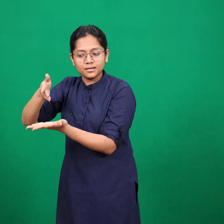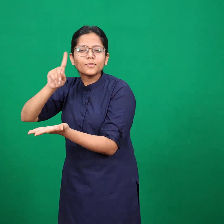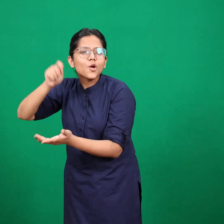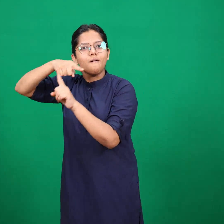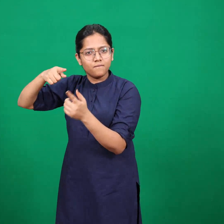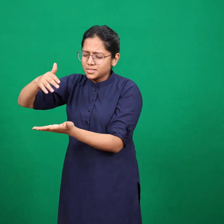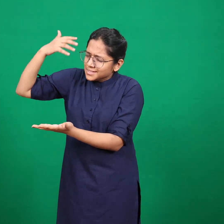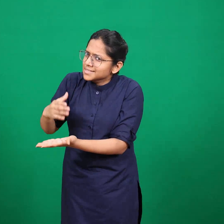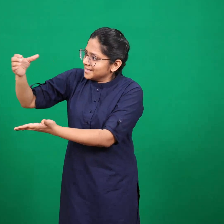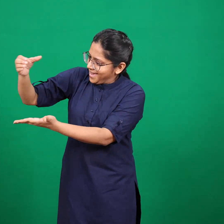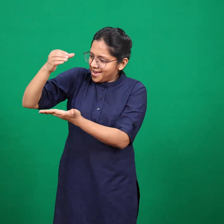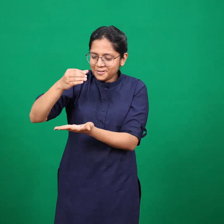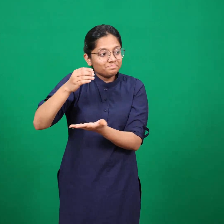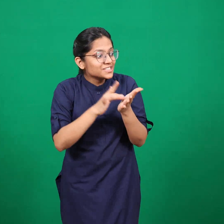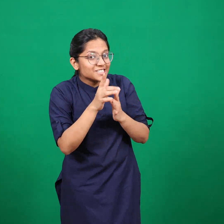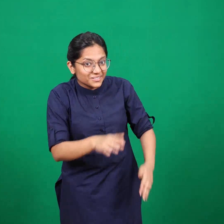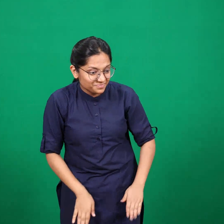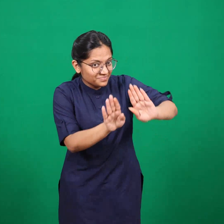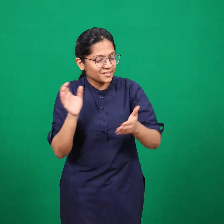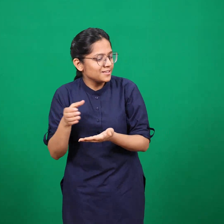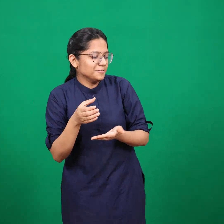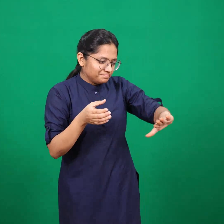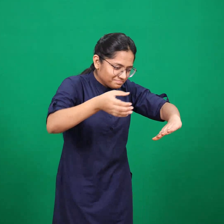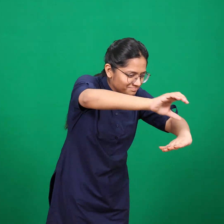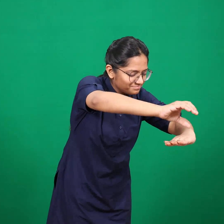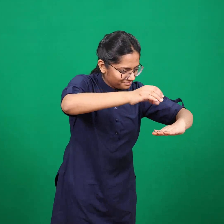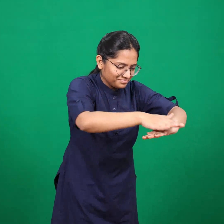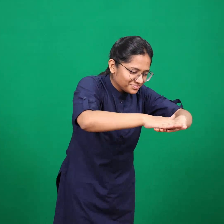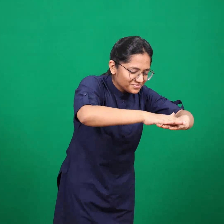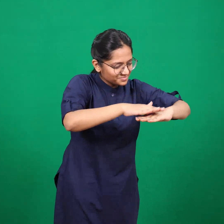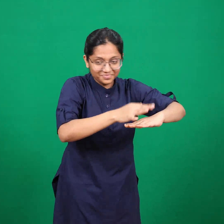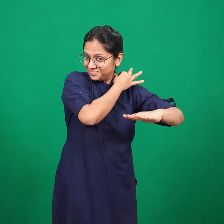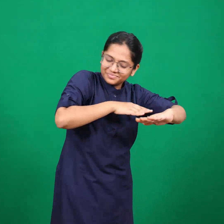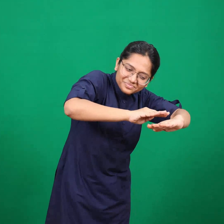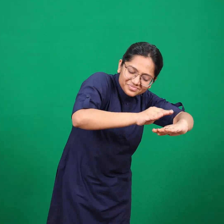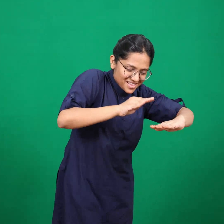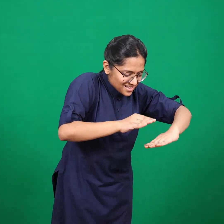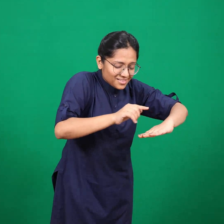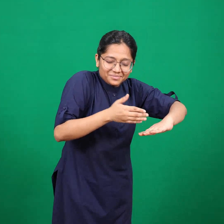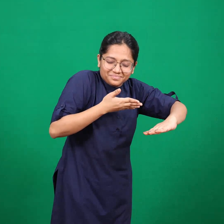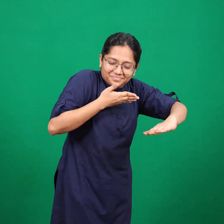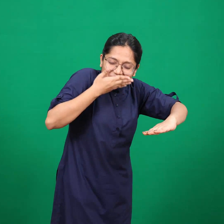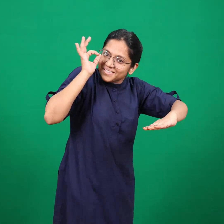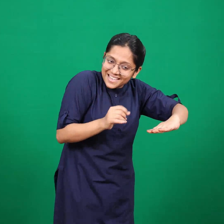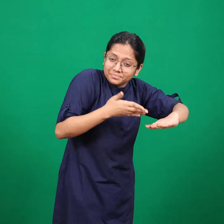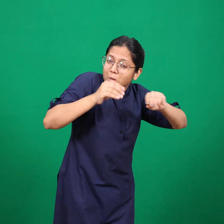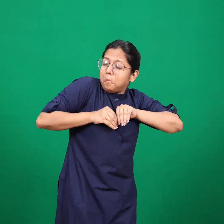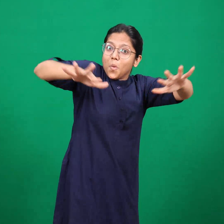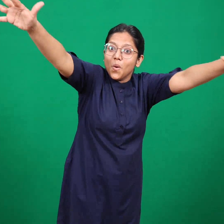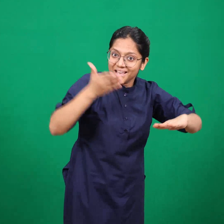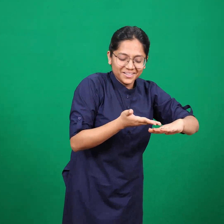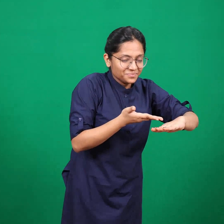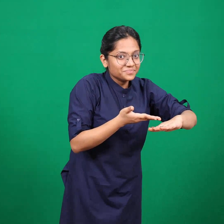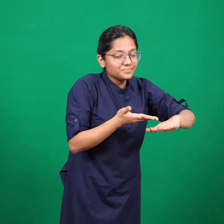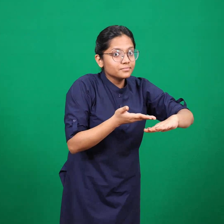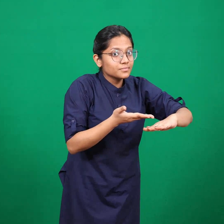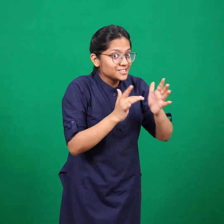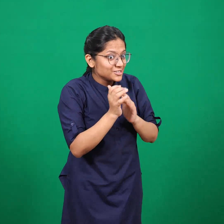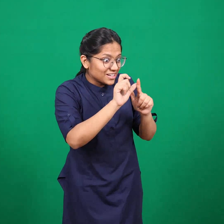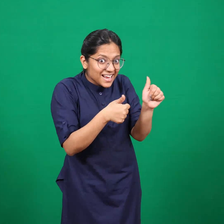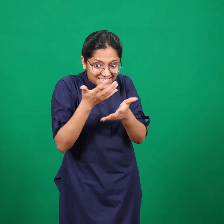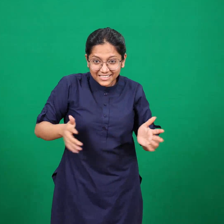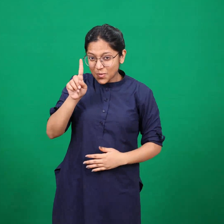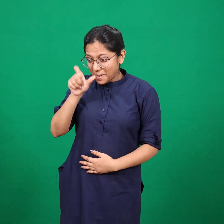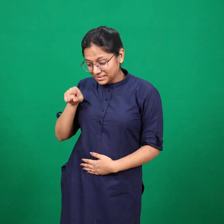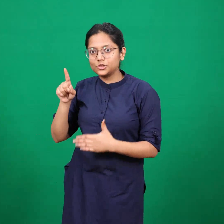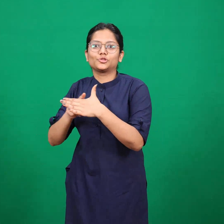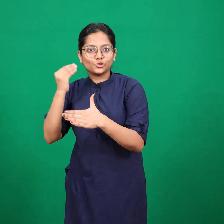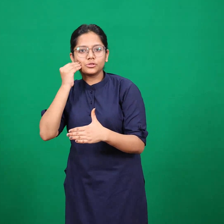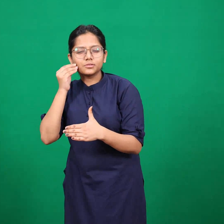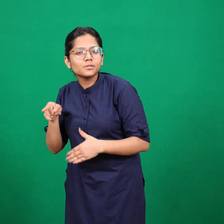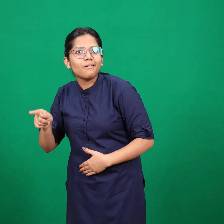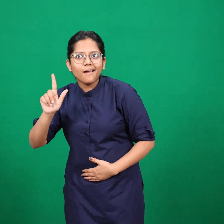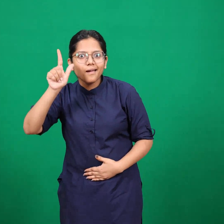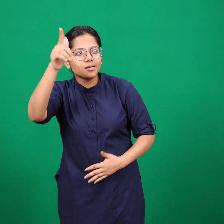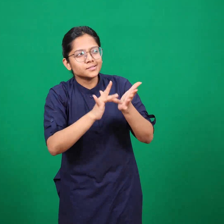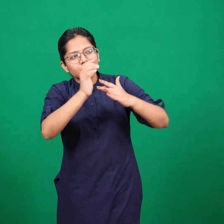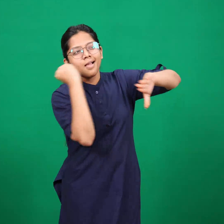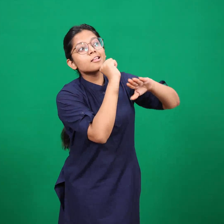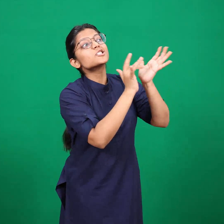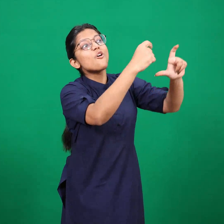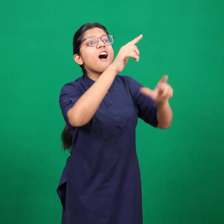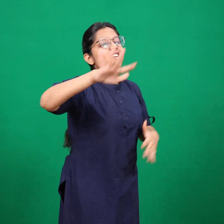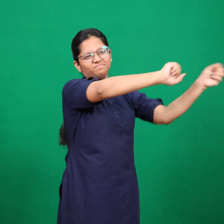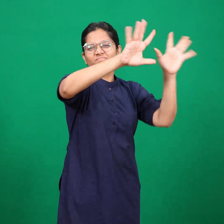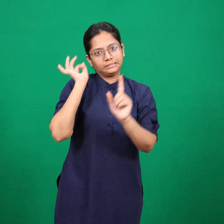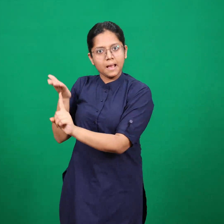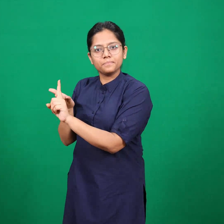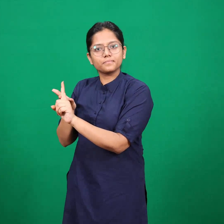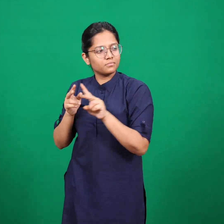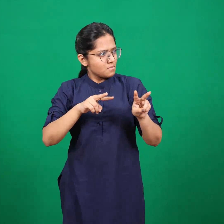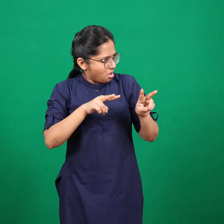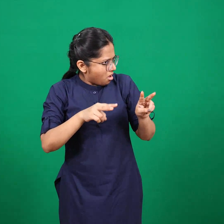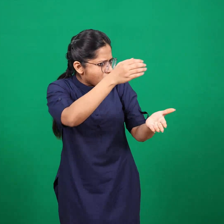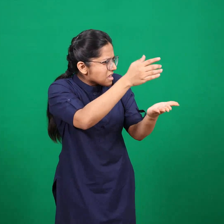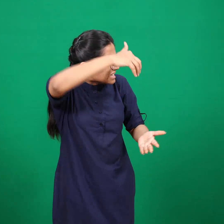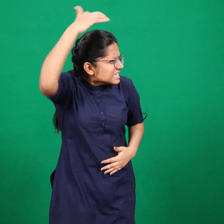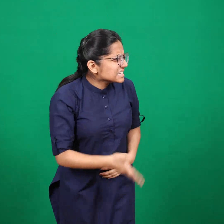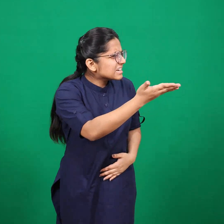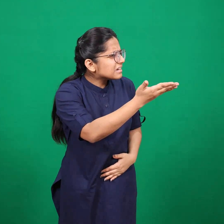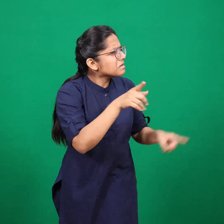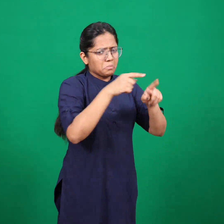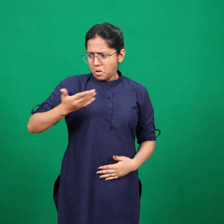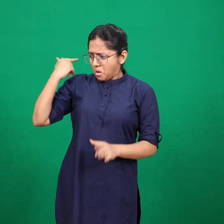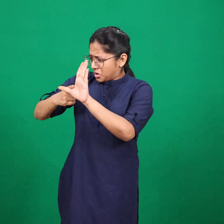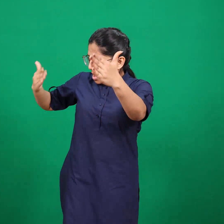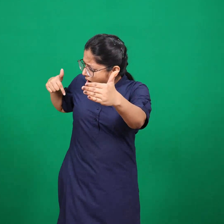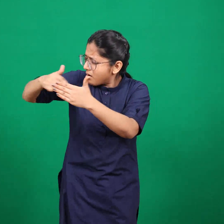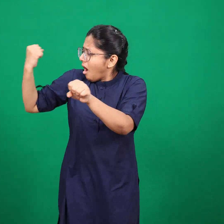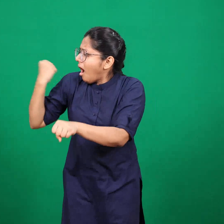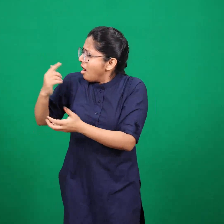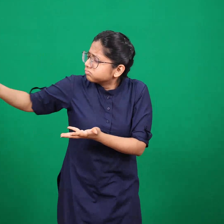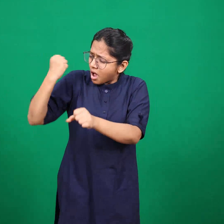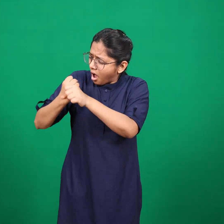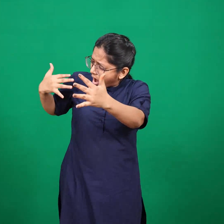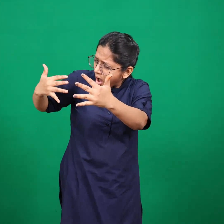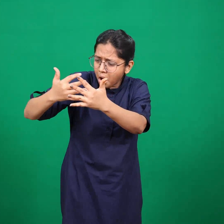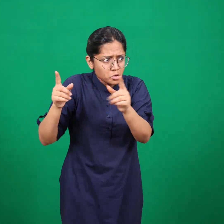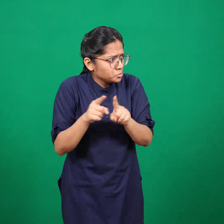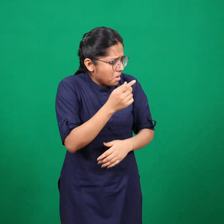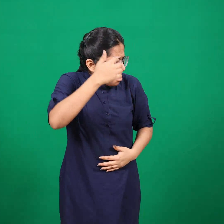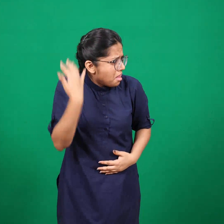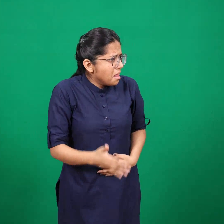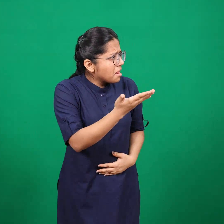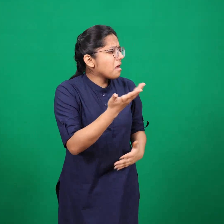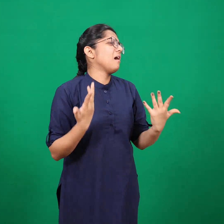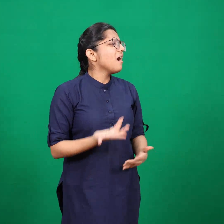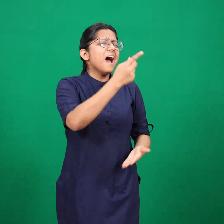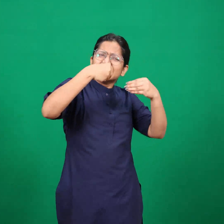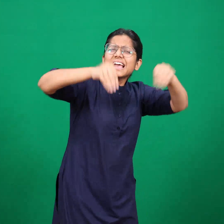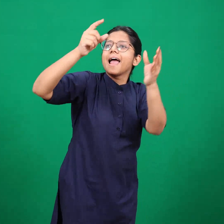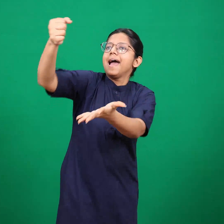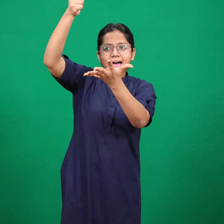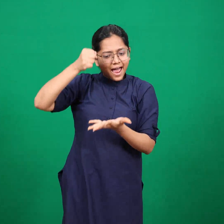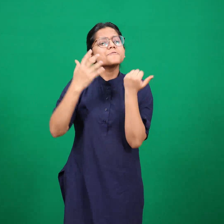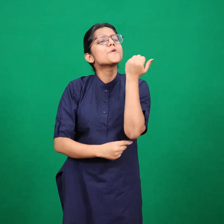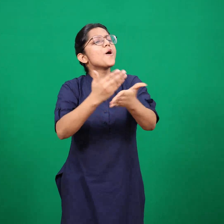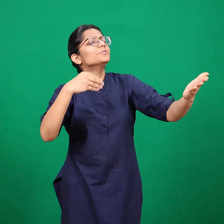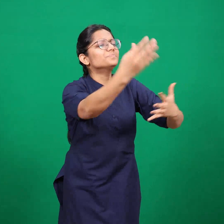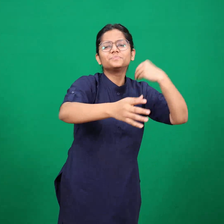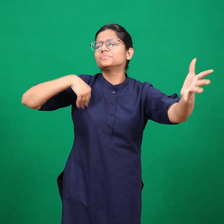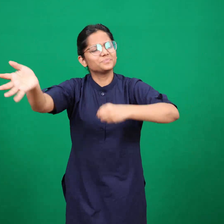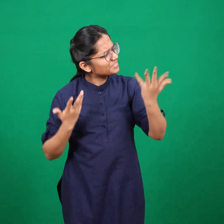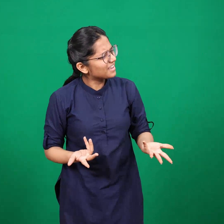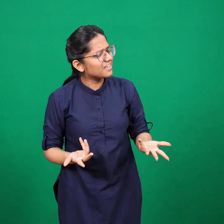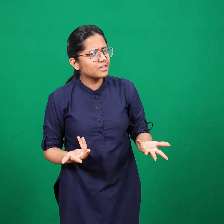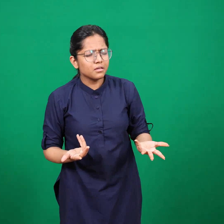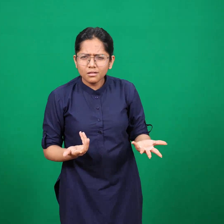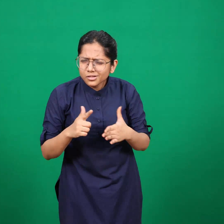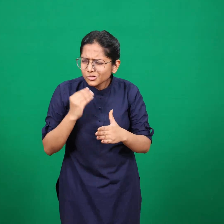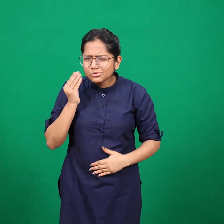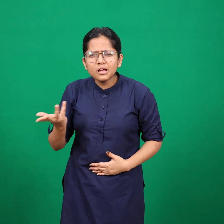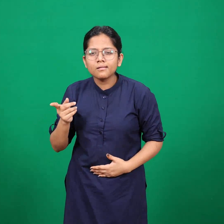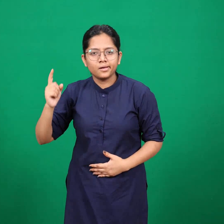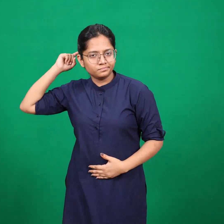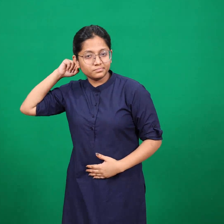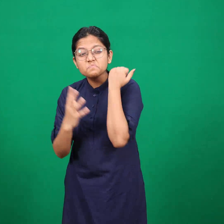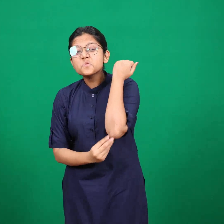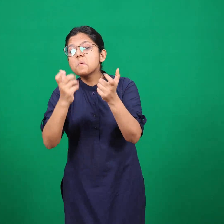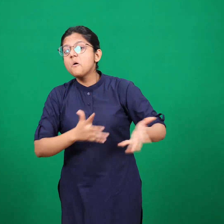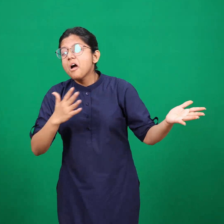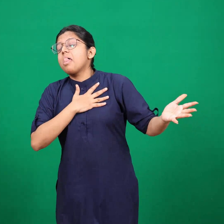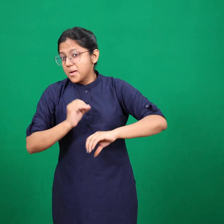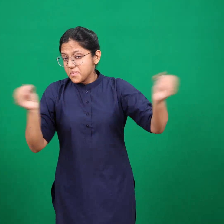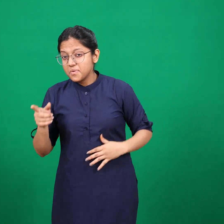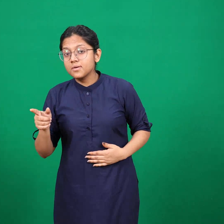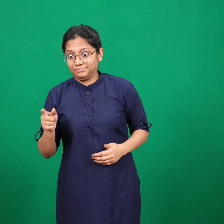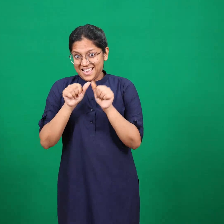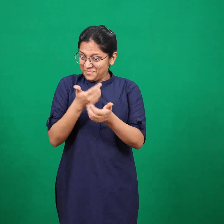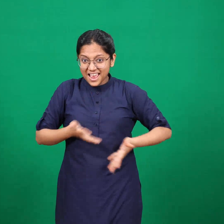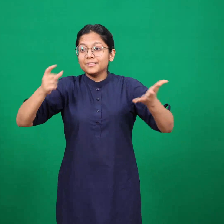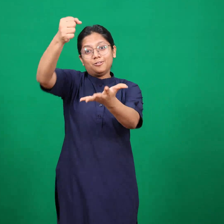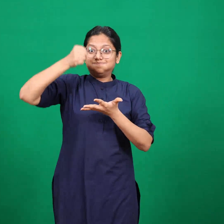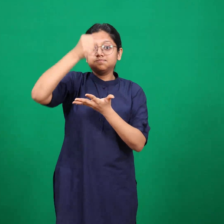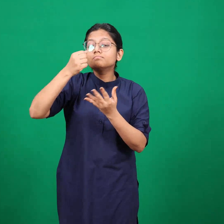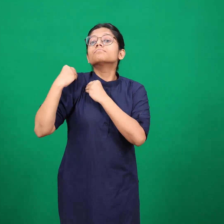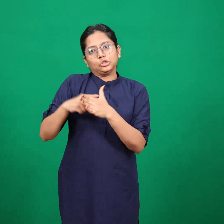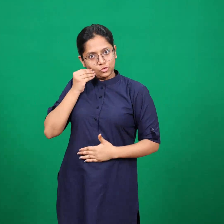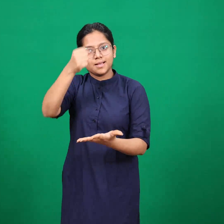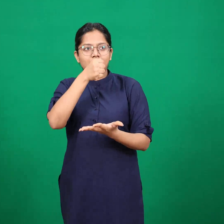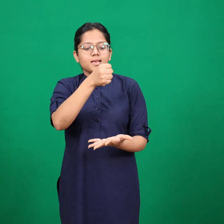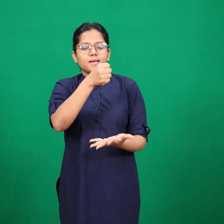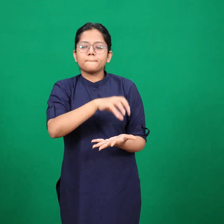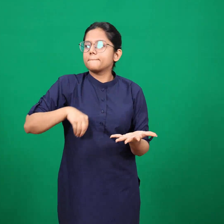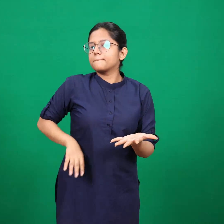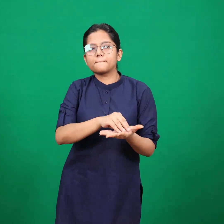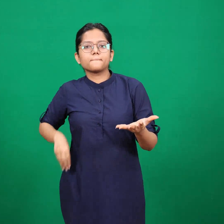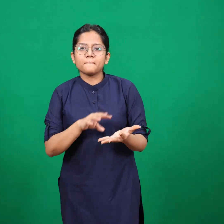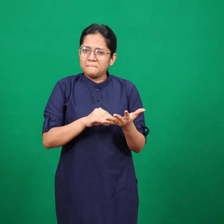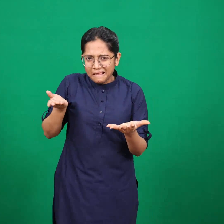And the house was filled with the fragrance of the perfume. But one of His disciples, Judas Iscariot, who was going to betray Him, asked, "Why wasn' t this perfume sold for three hundred denarii and the money given to the poor?" Judas did not say this because he cared about the poor, but because he was a thief.